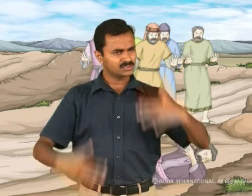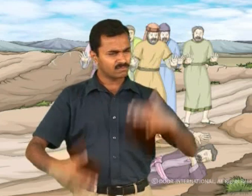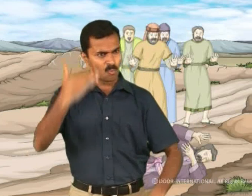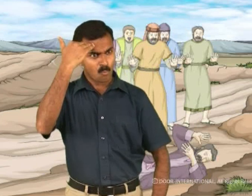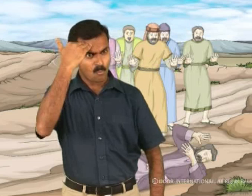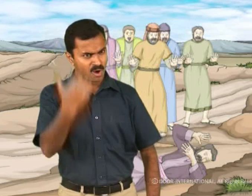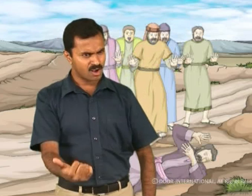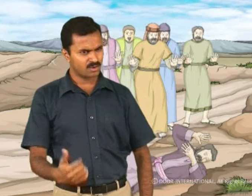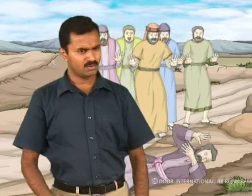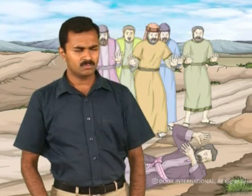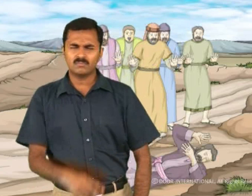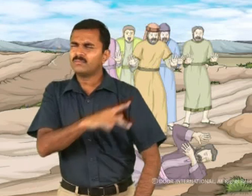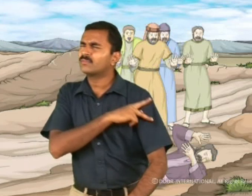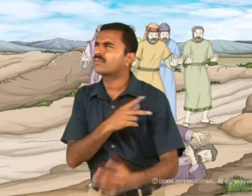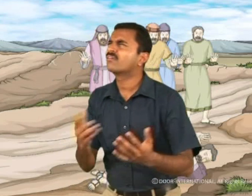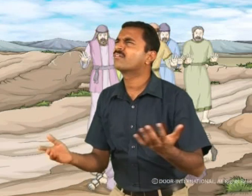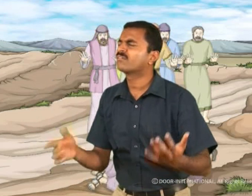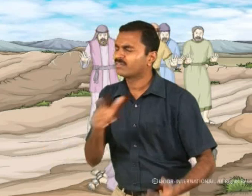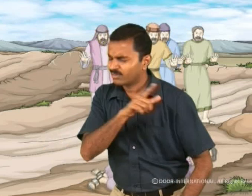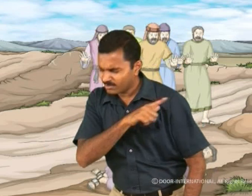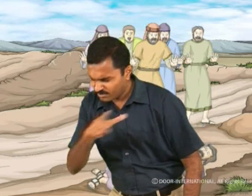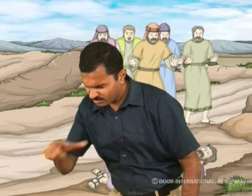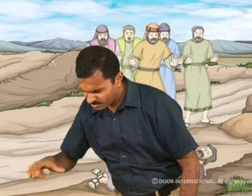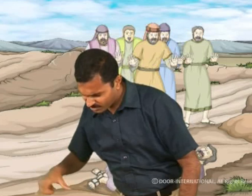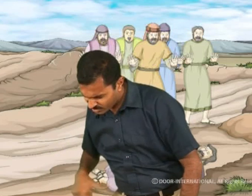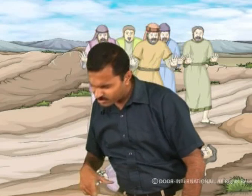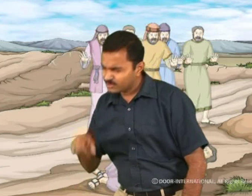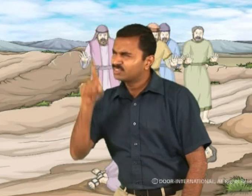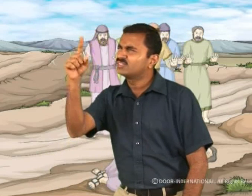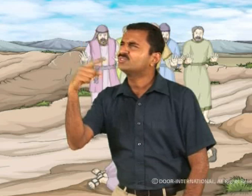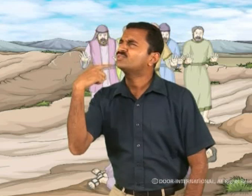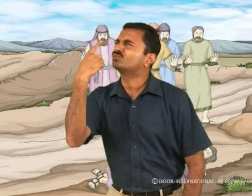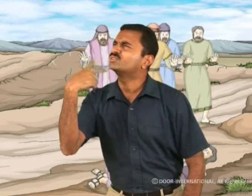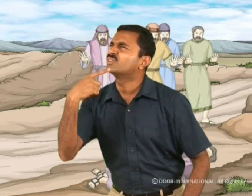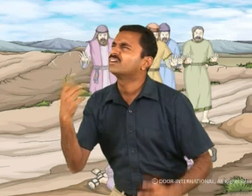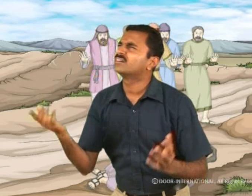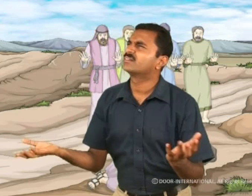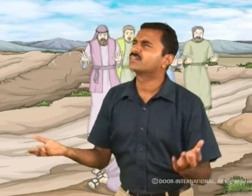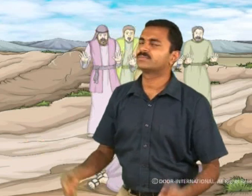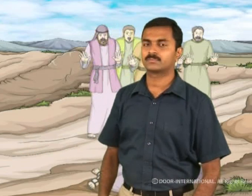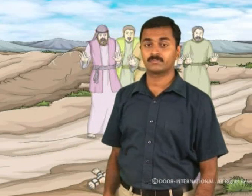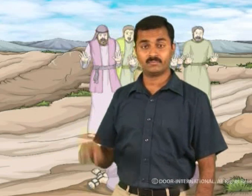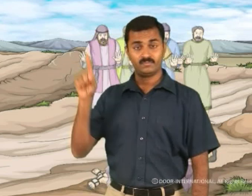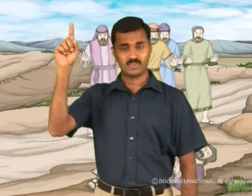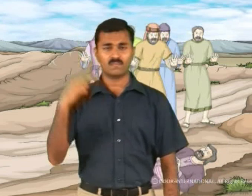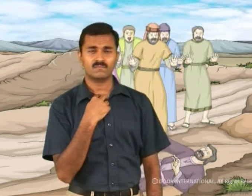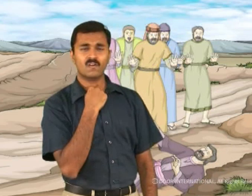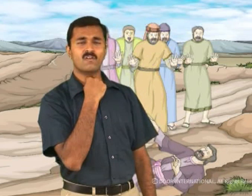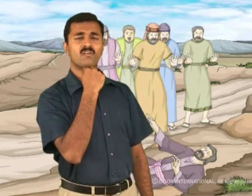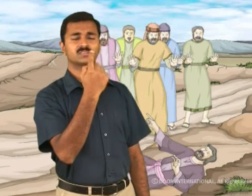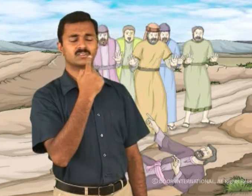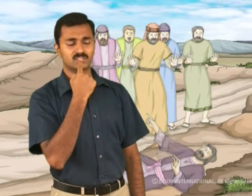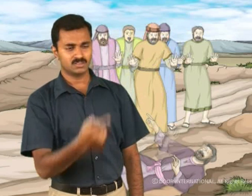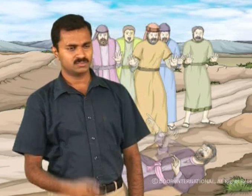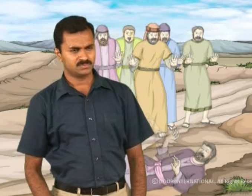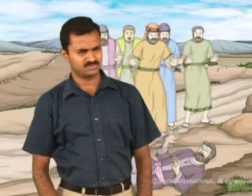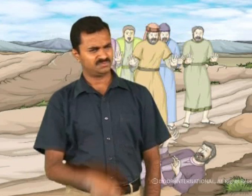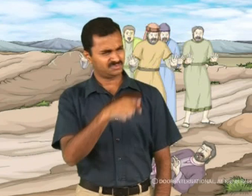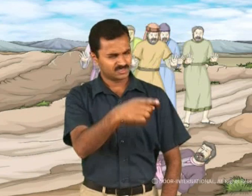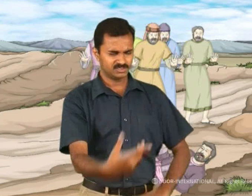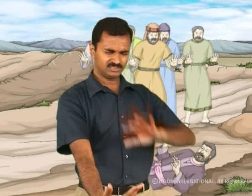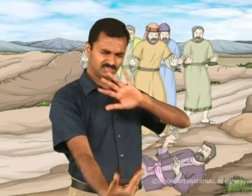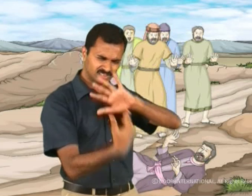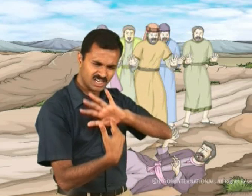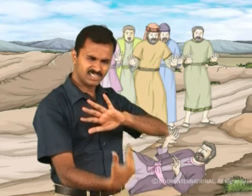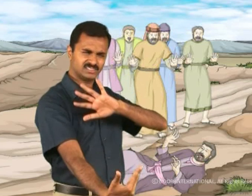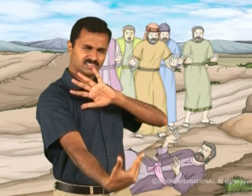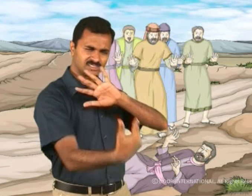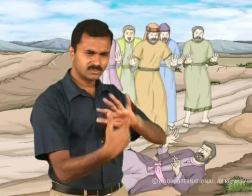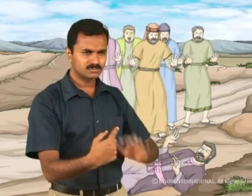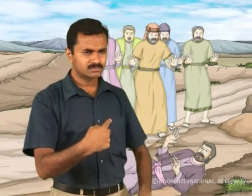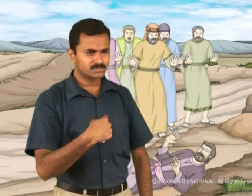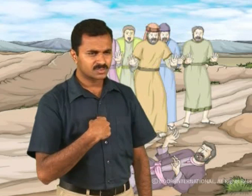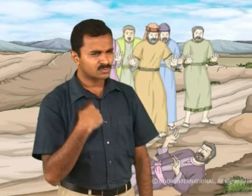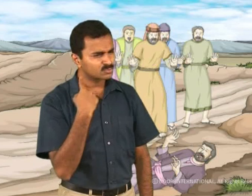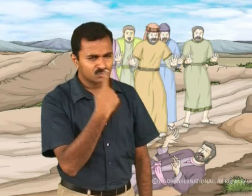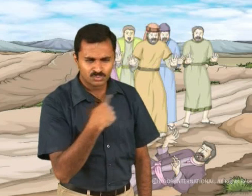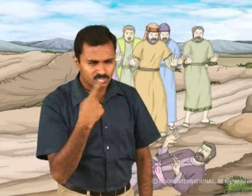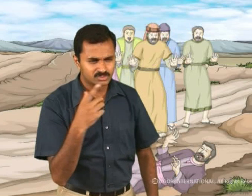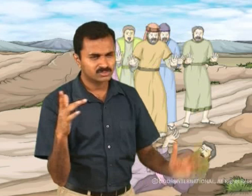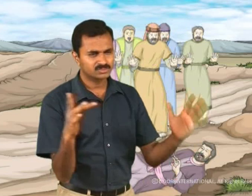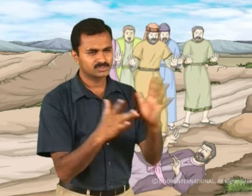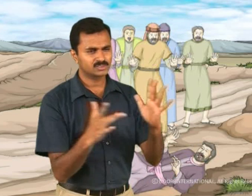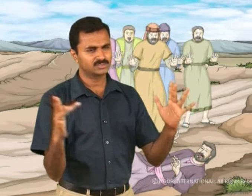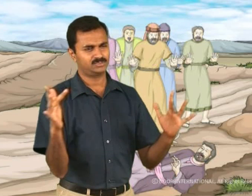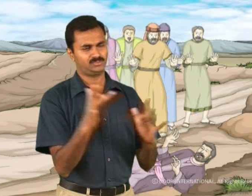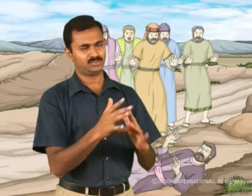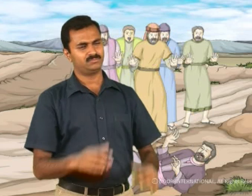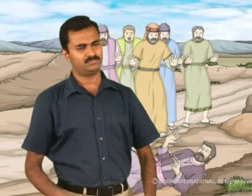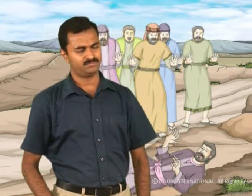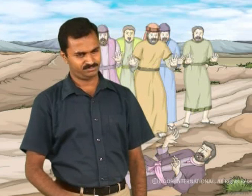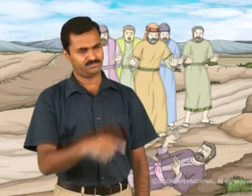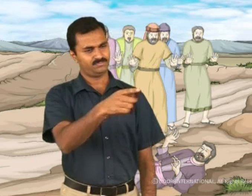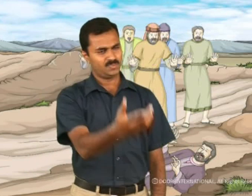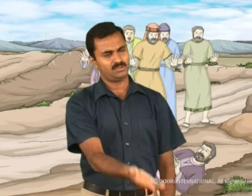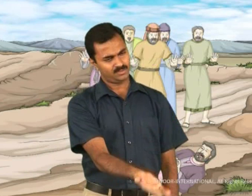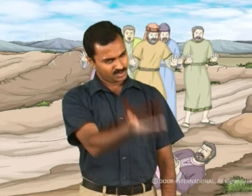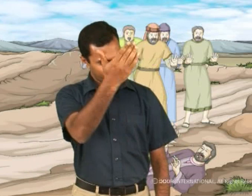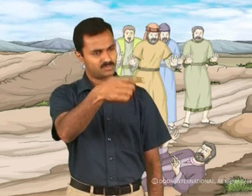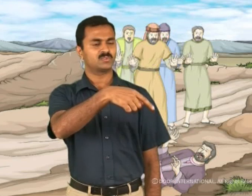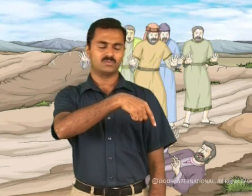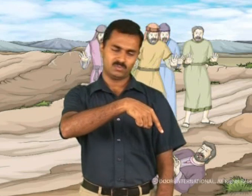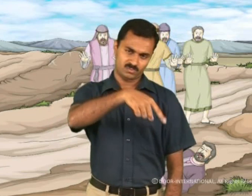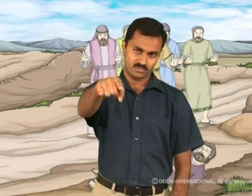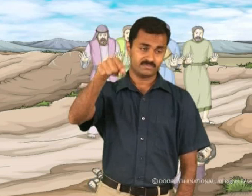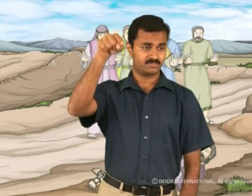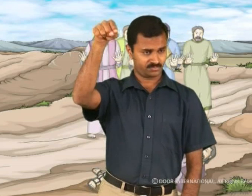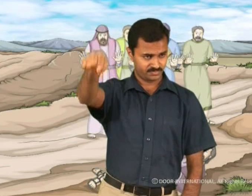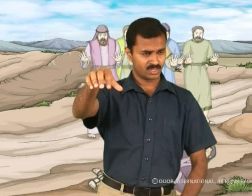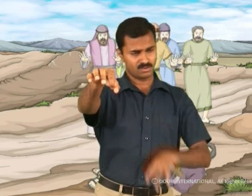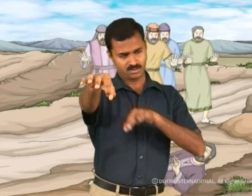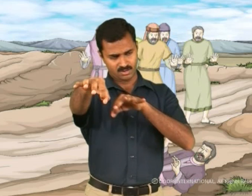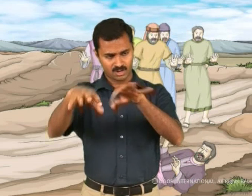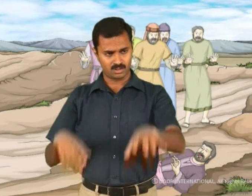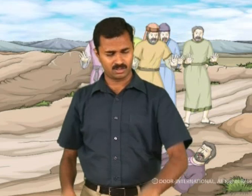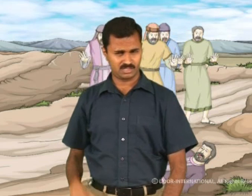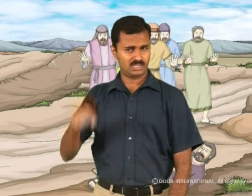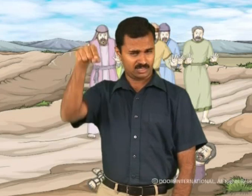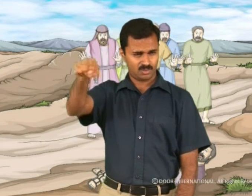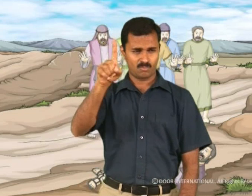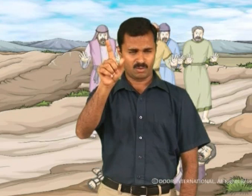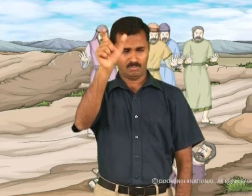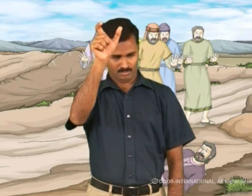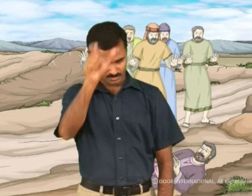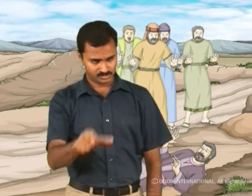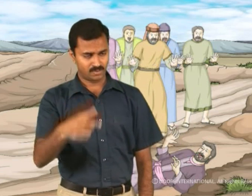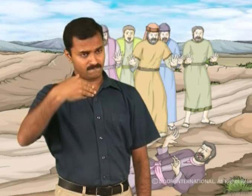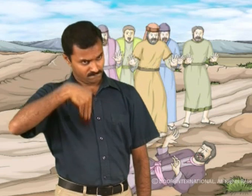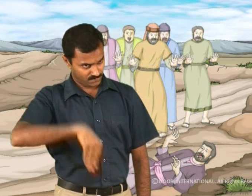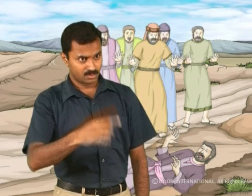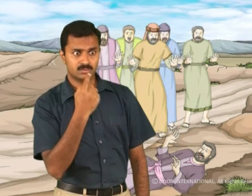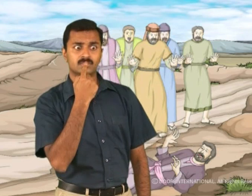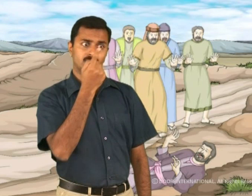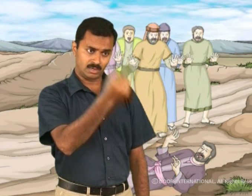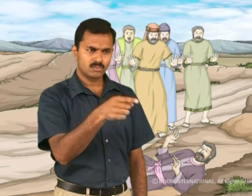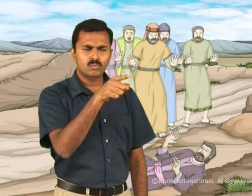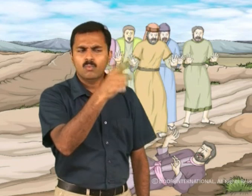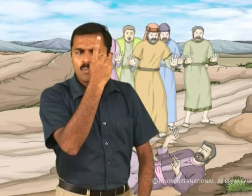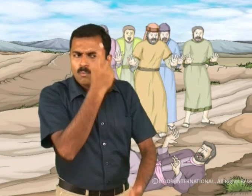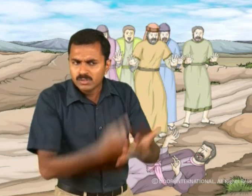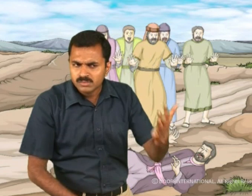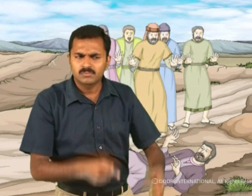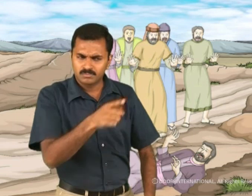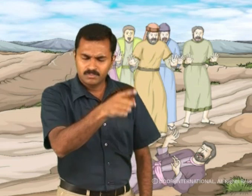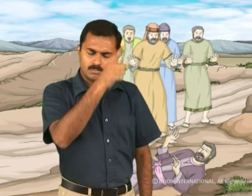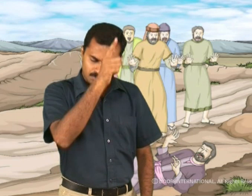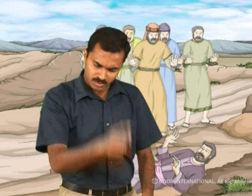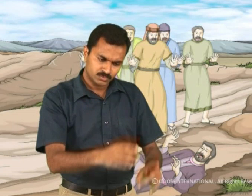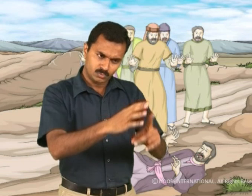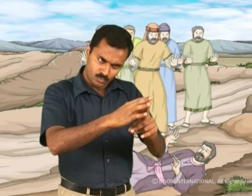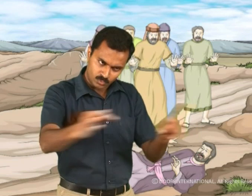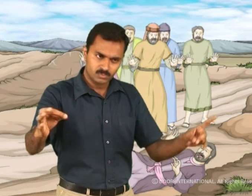“I am Jesus, whom you are persecuting,” He replied. “Now get up and go into the city, and you will be told what you must do.”